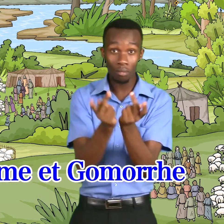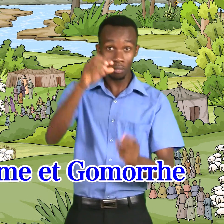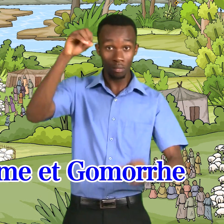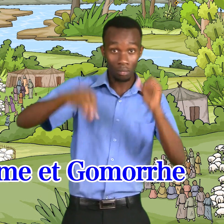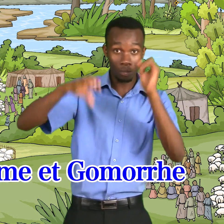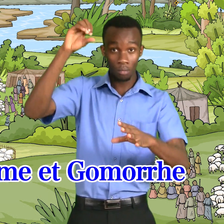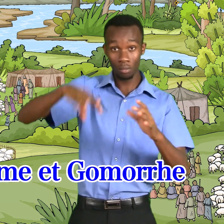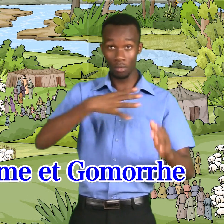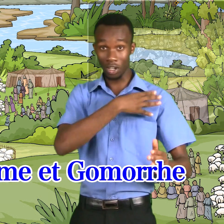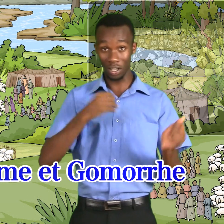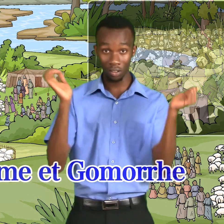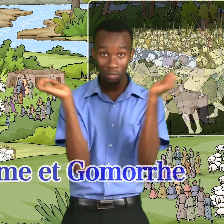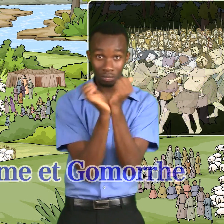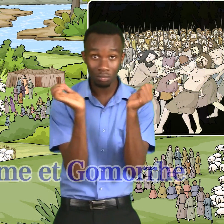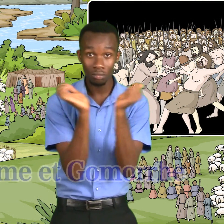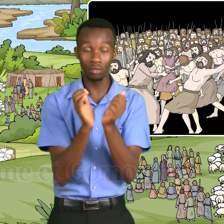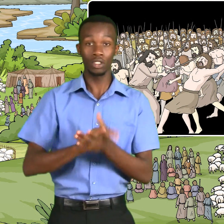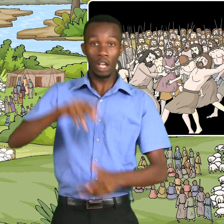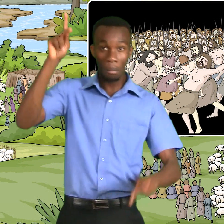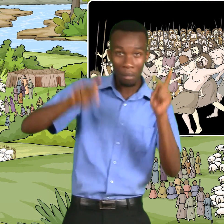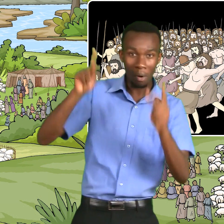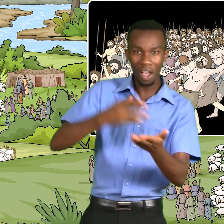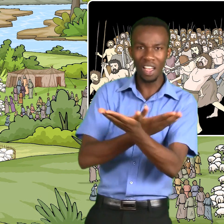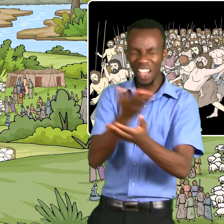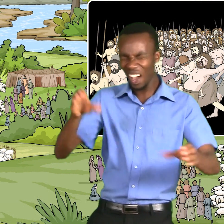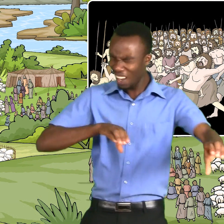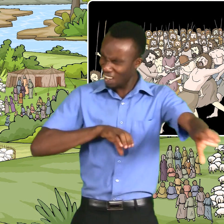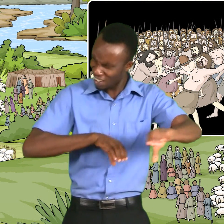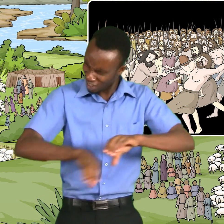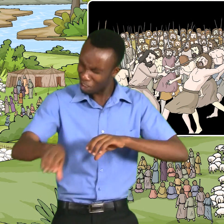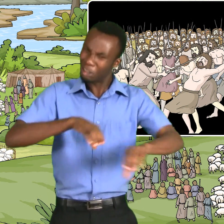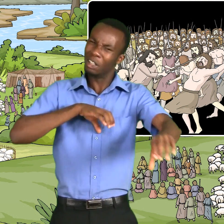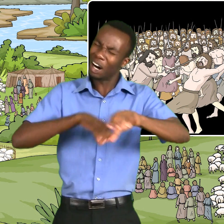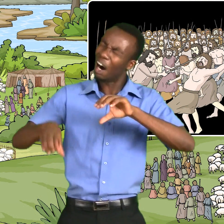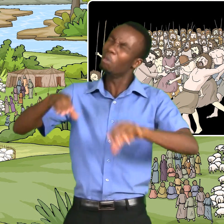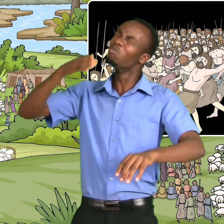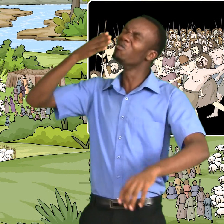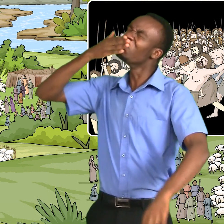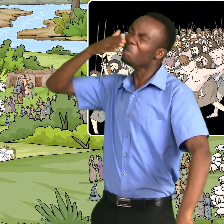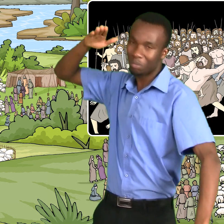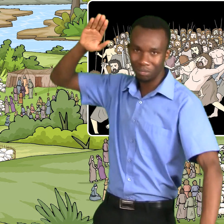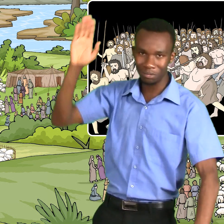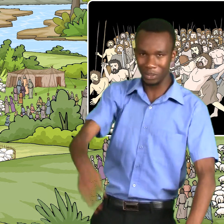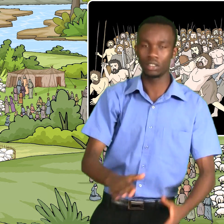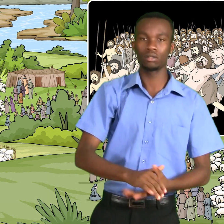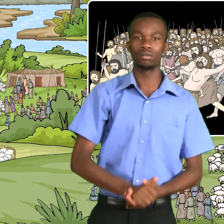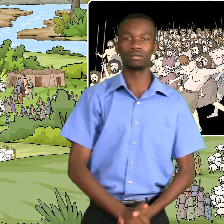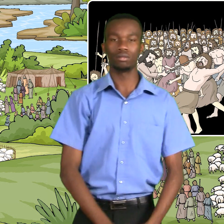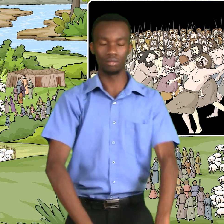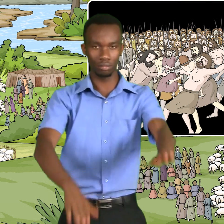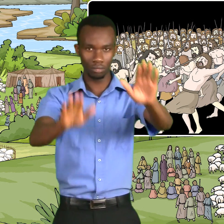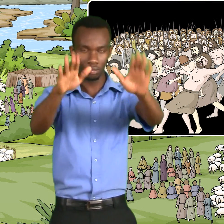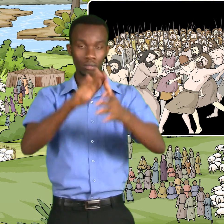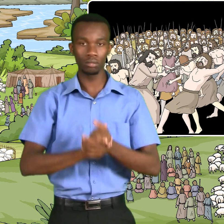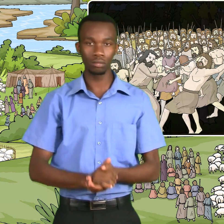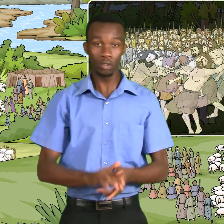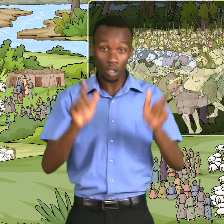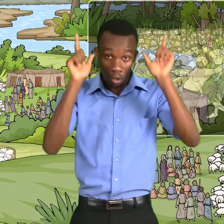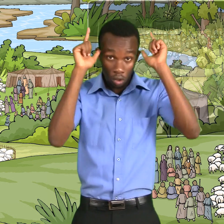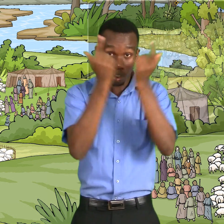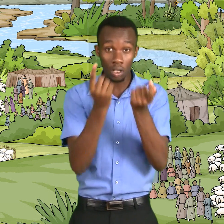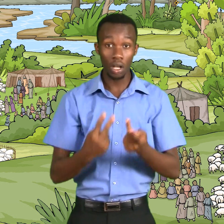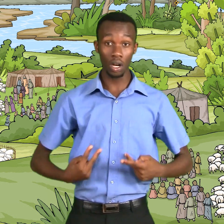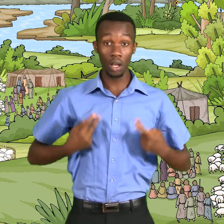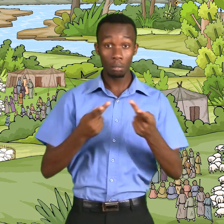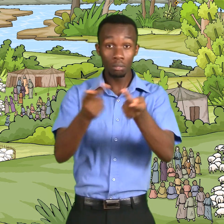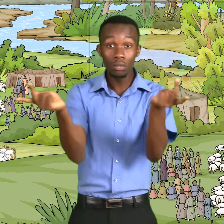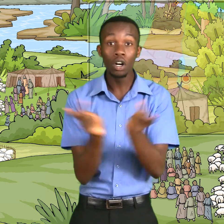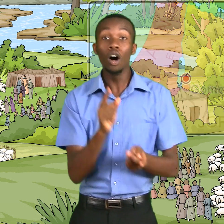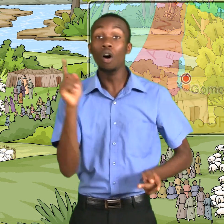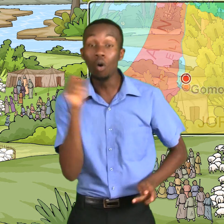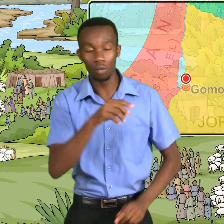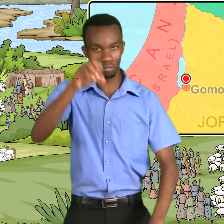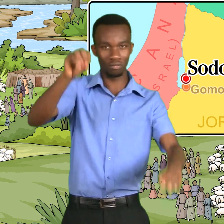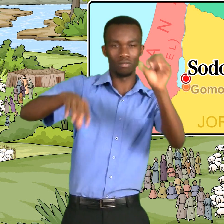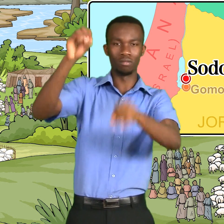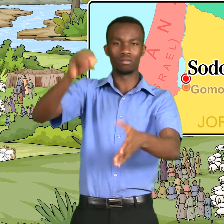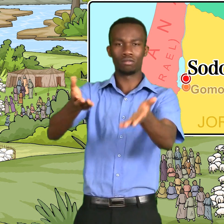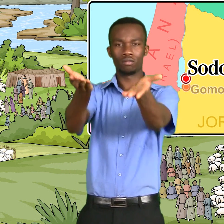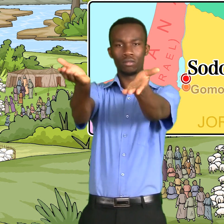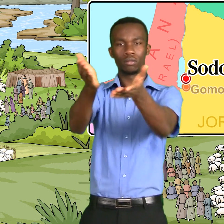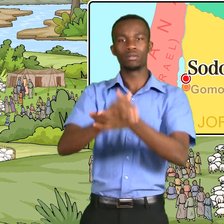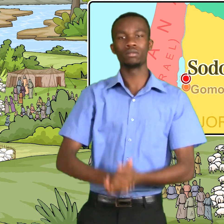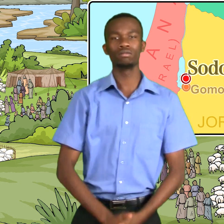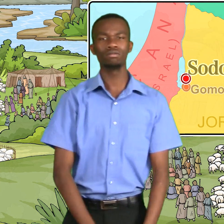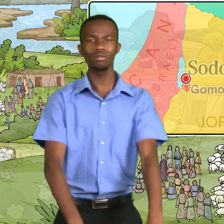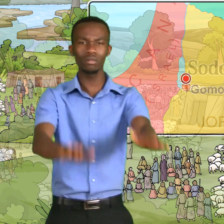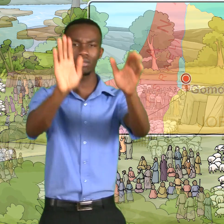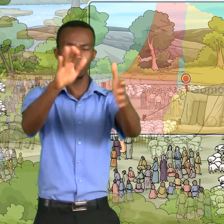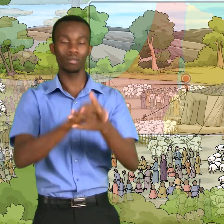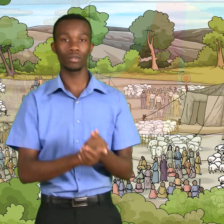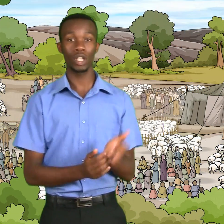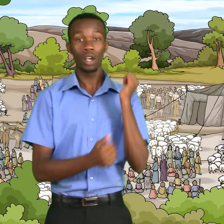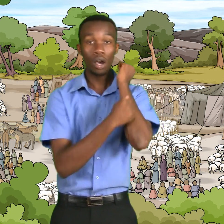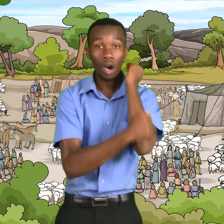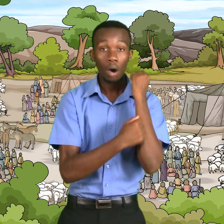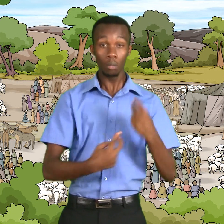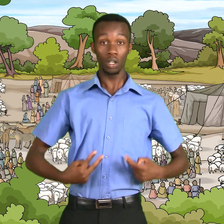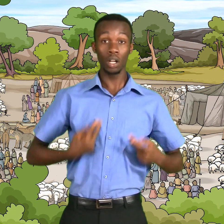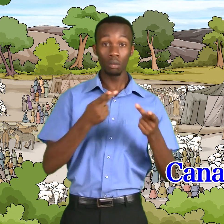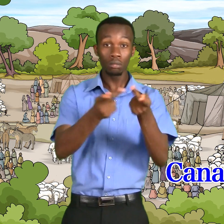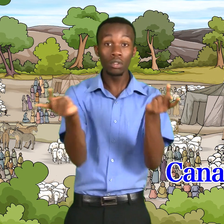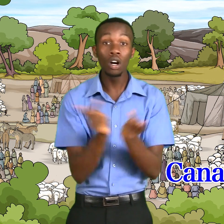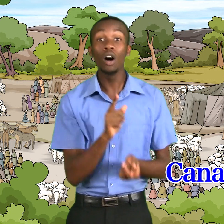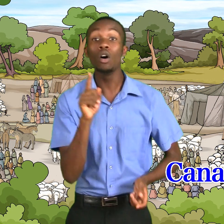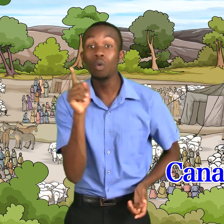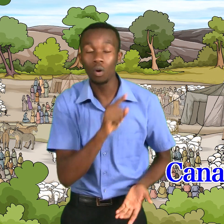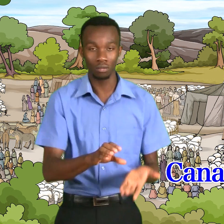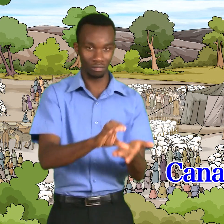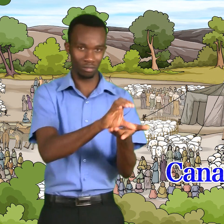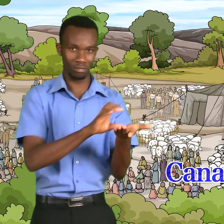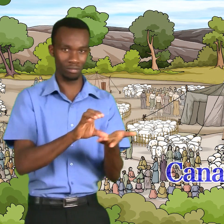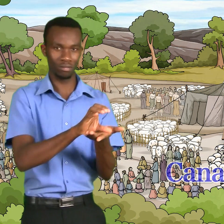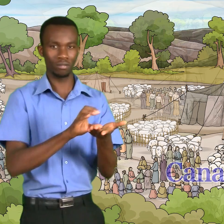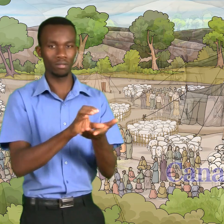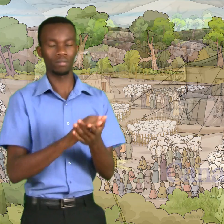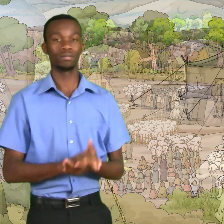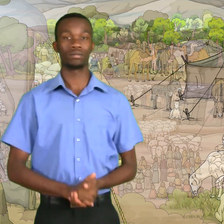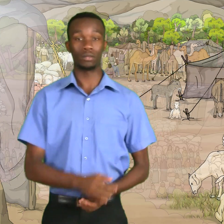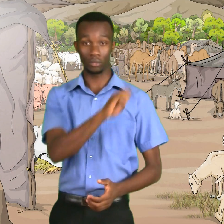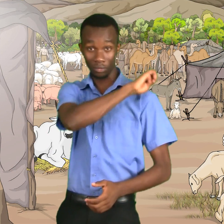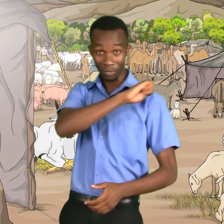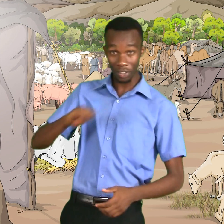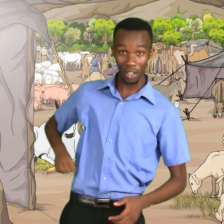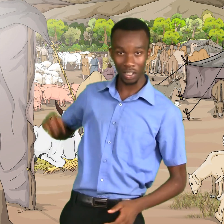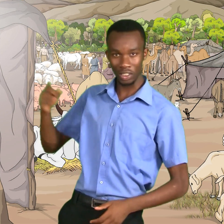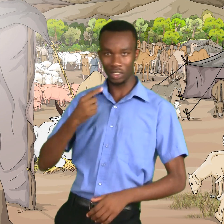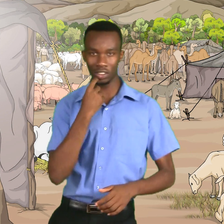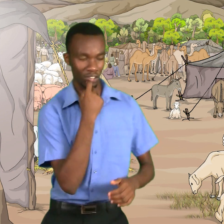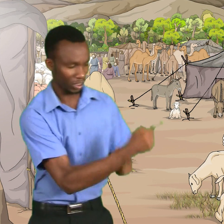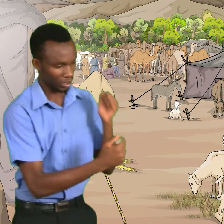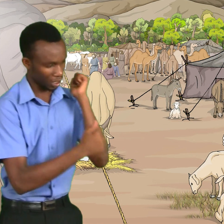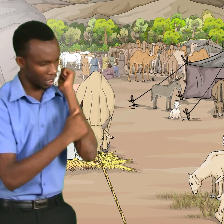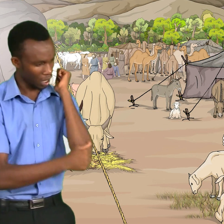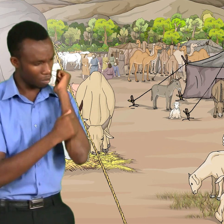But the men of Sodom were wicked, sinning greatly against the LORD.